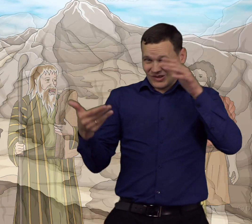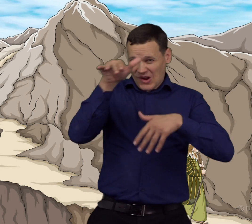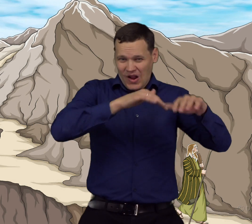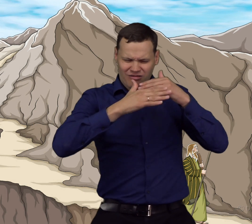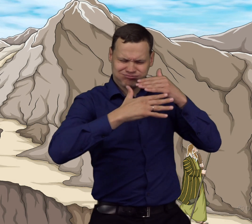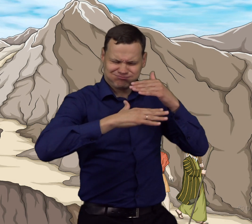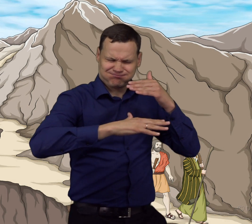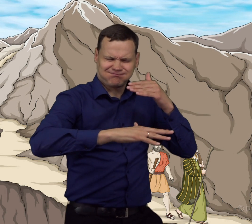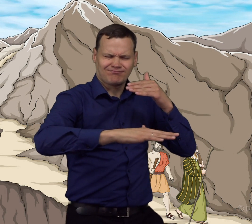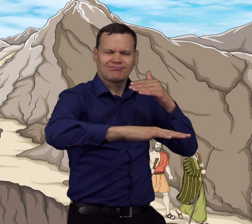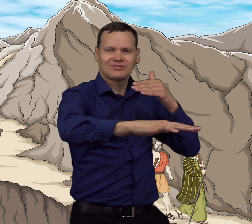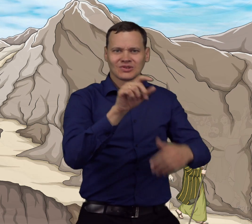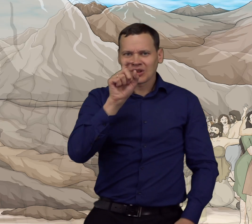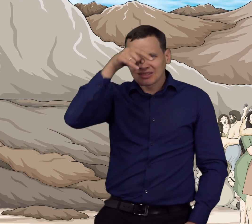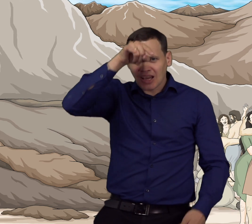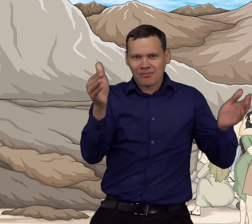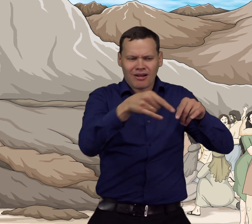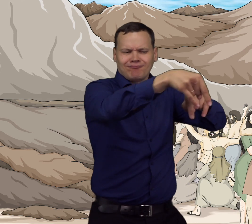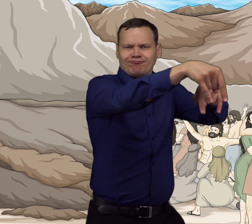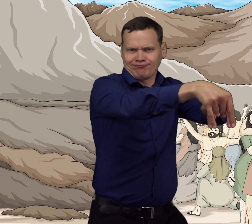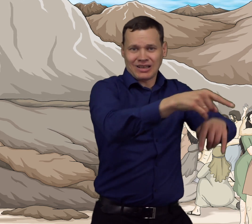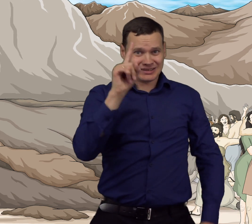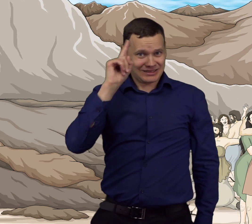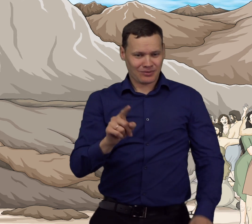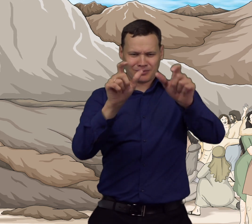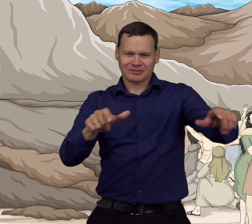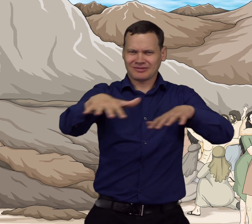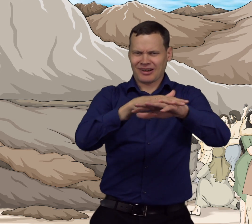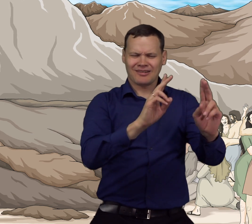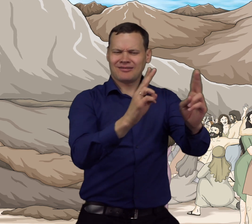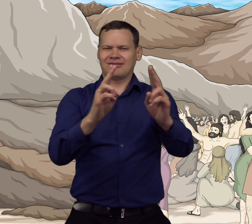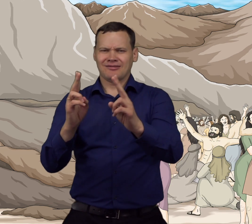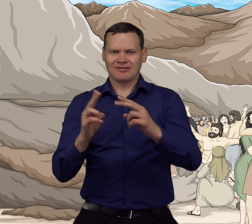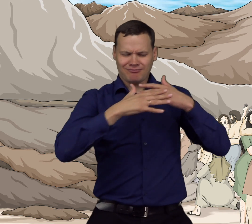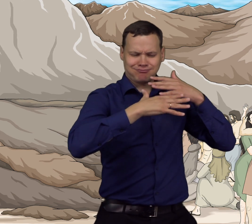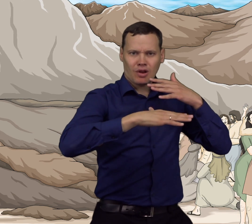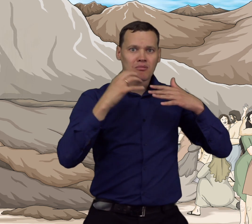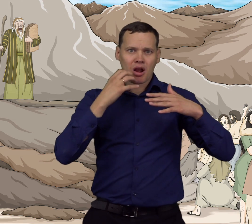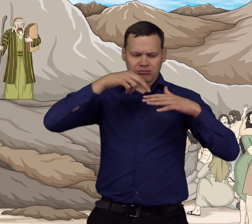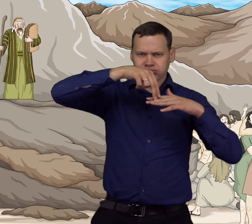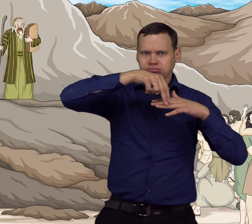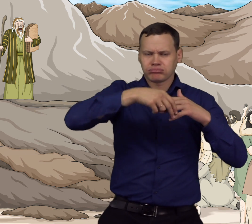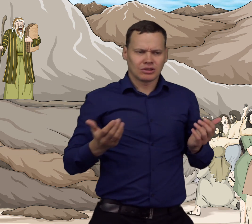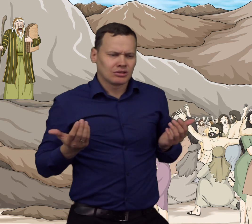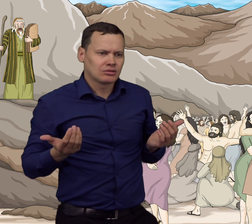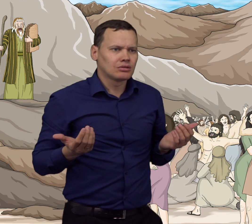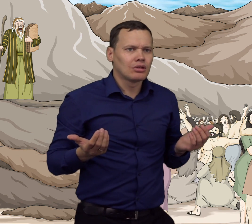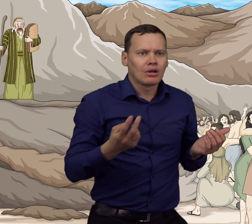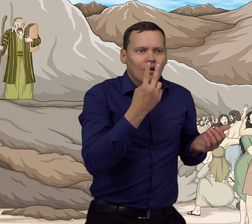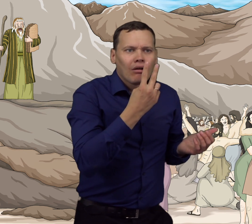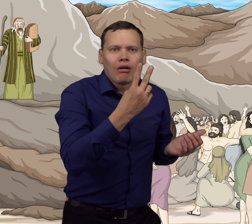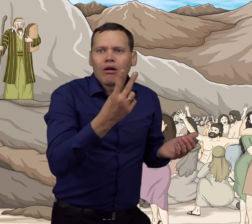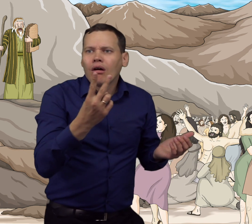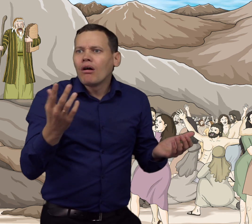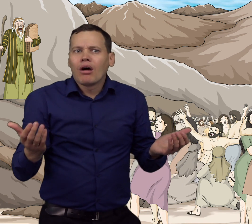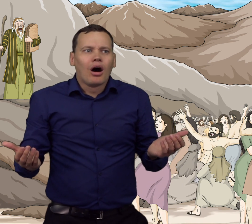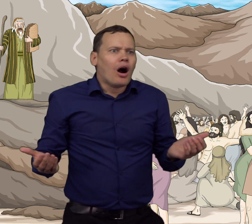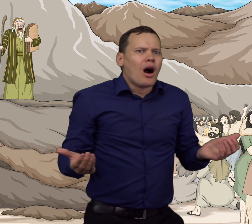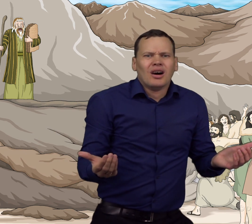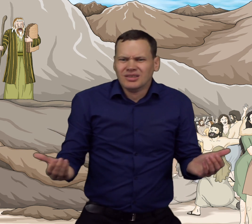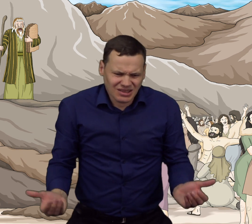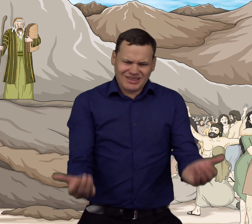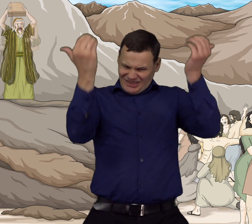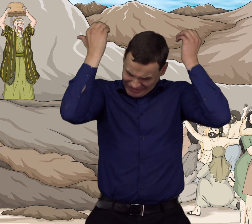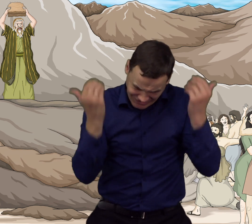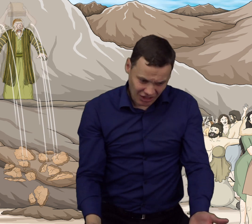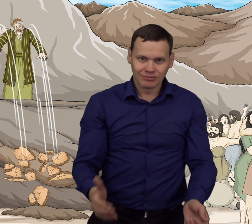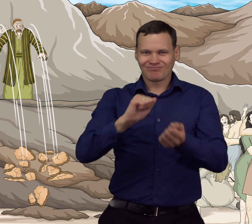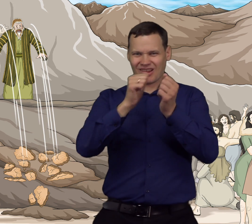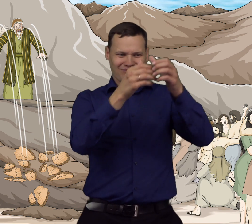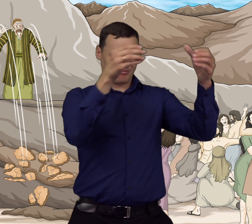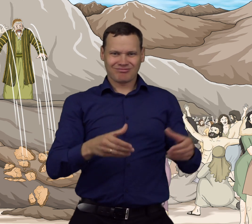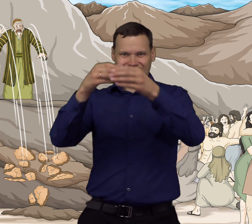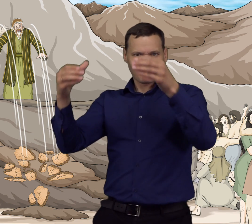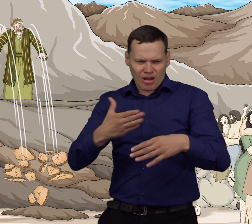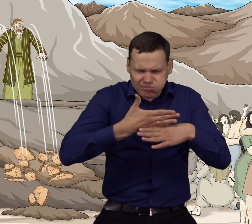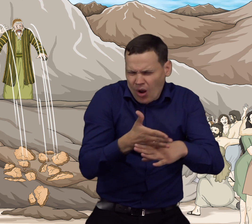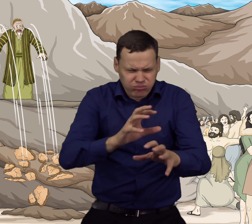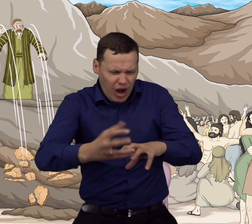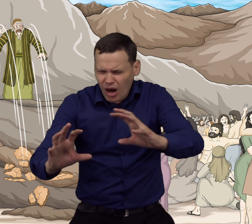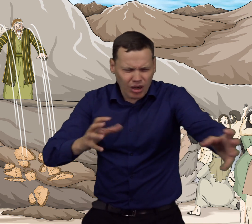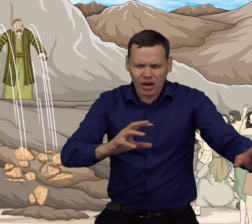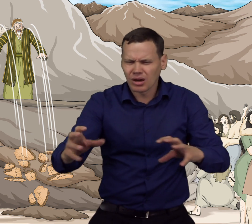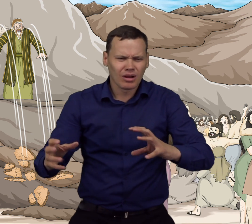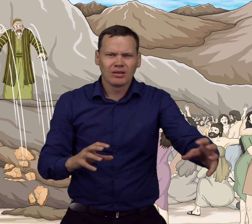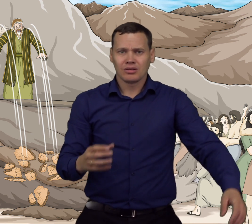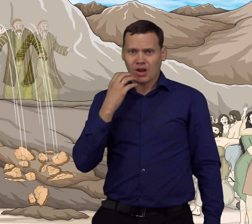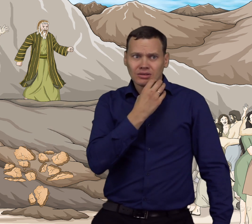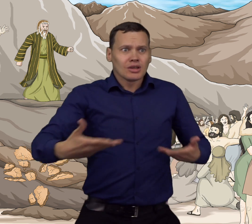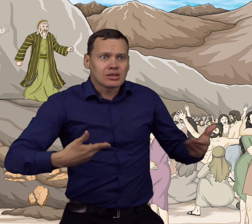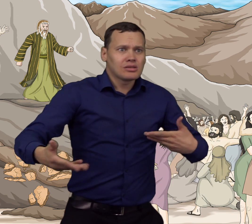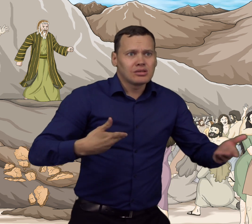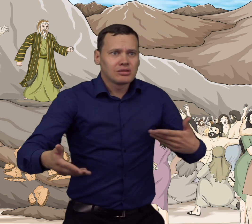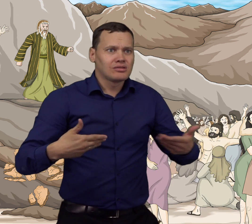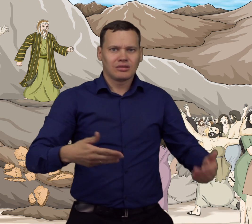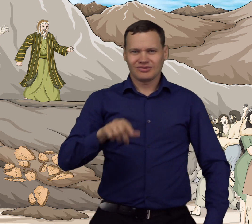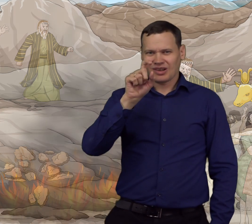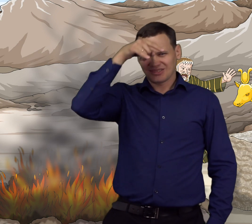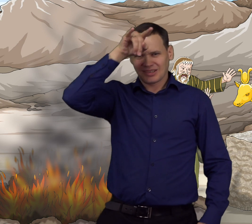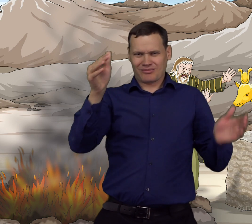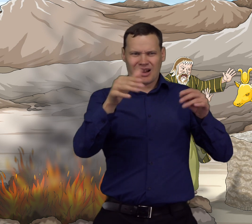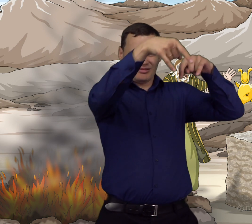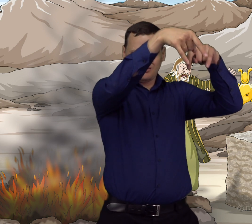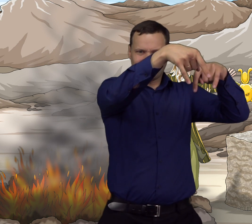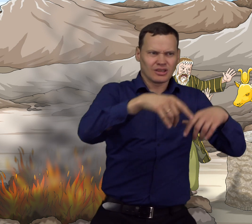As Moses approached the camp and saw the calf and the dancing, he burned with anger and threw the tablets out of his hands, shattering them at the base of the mountain.